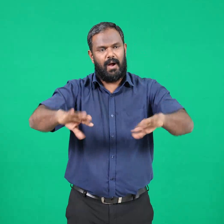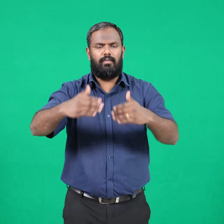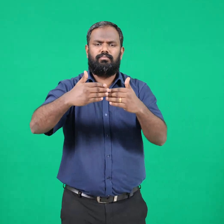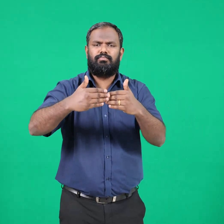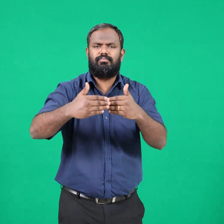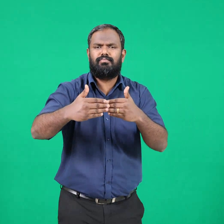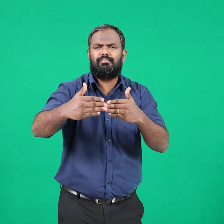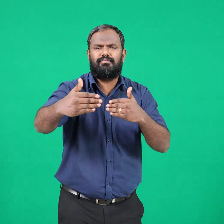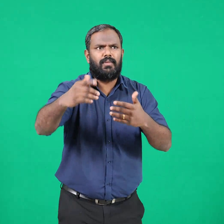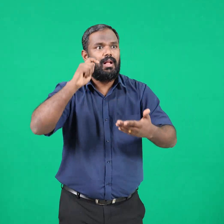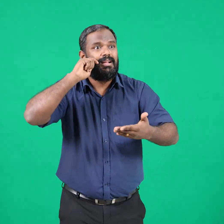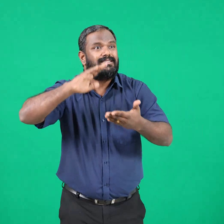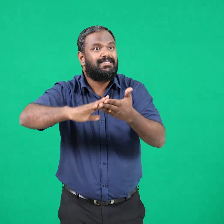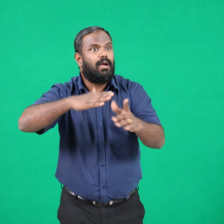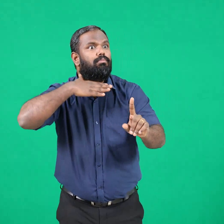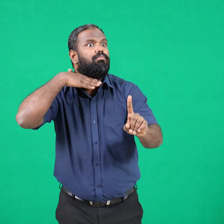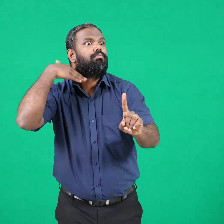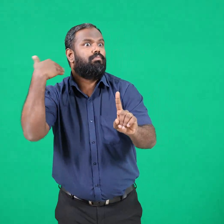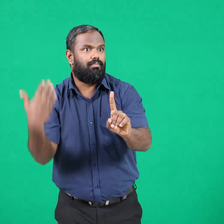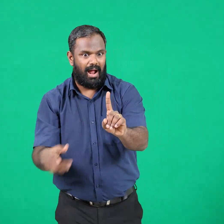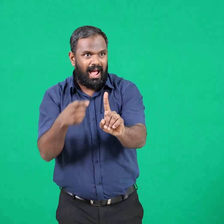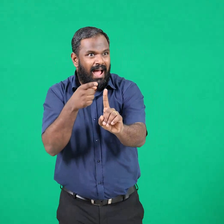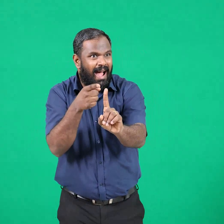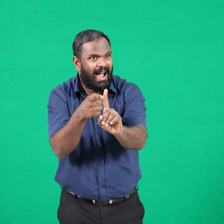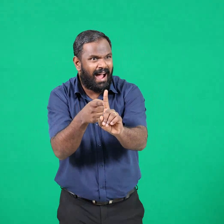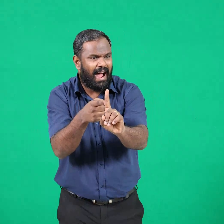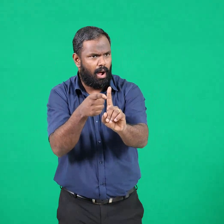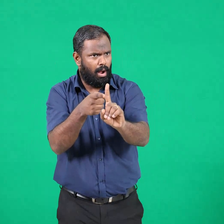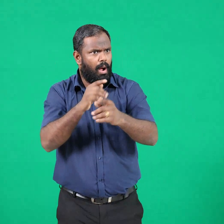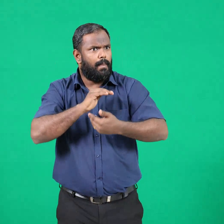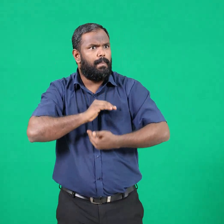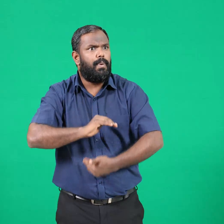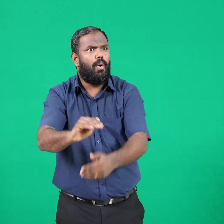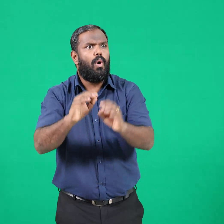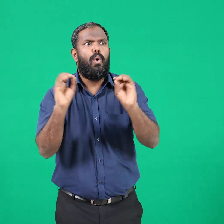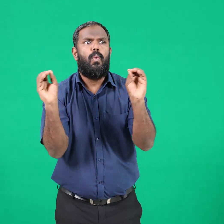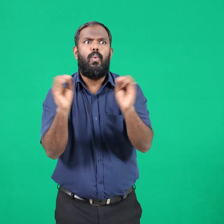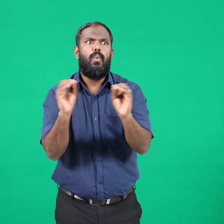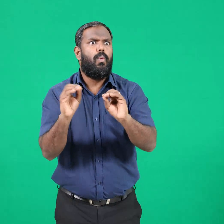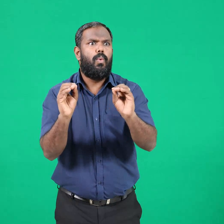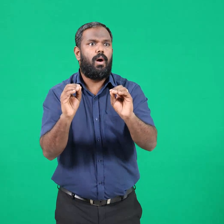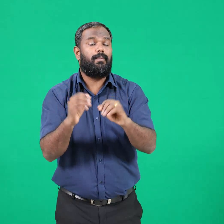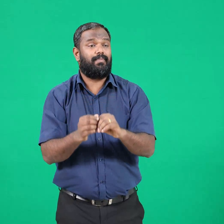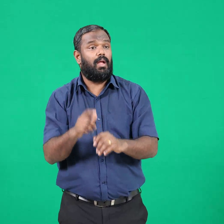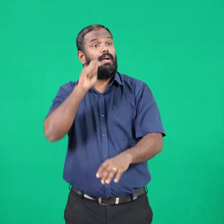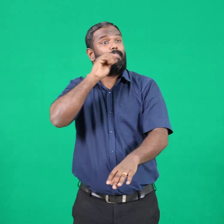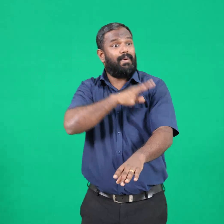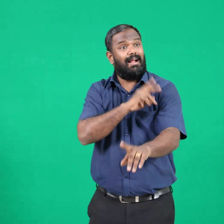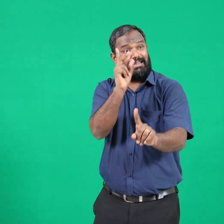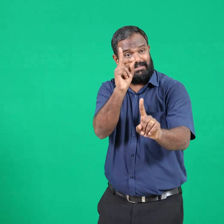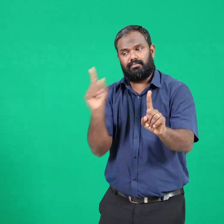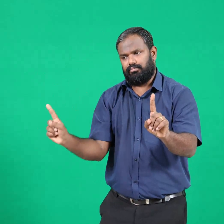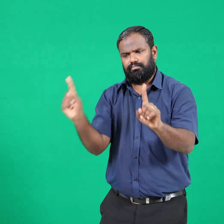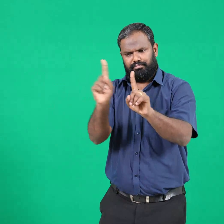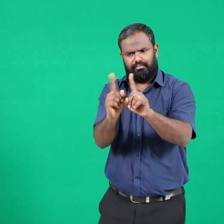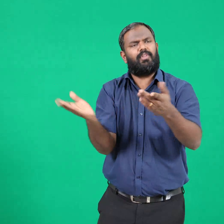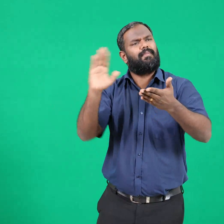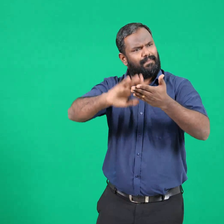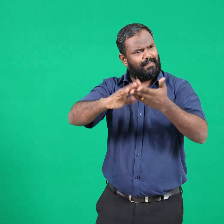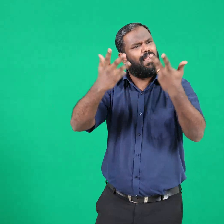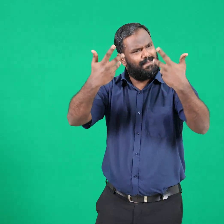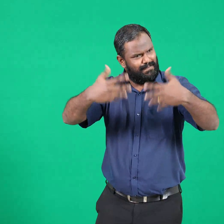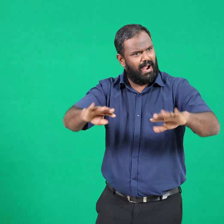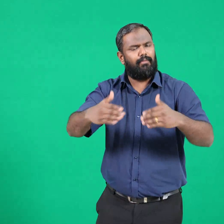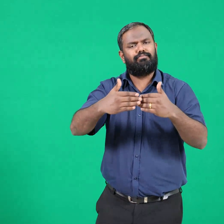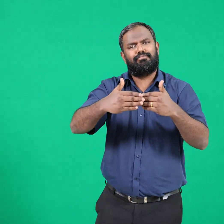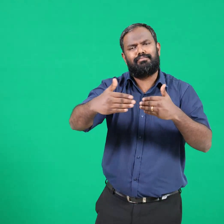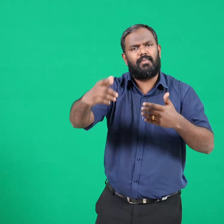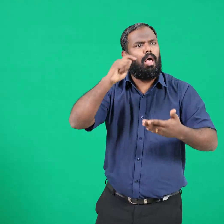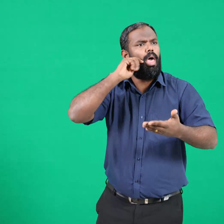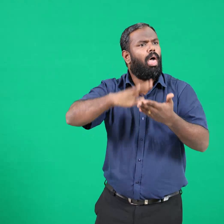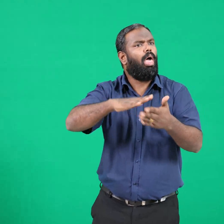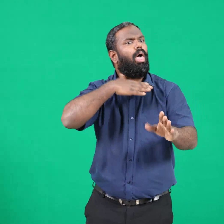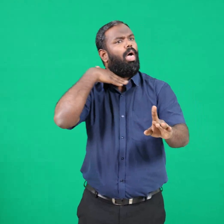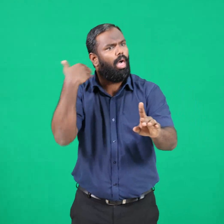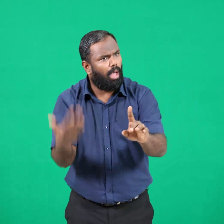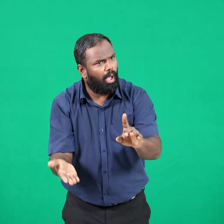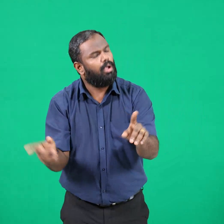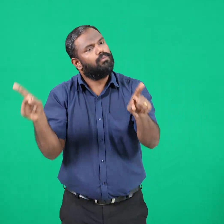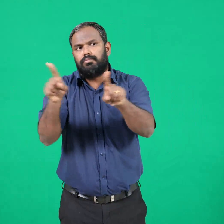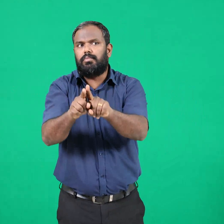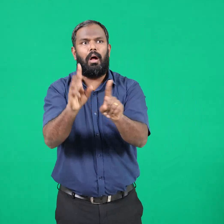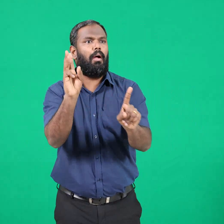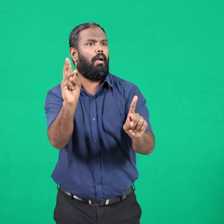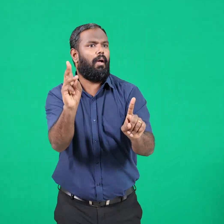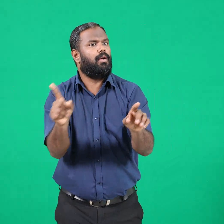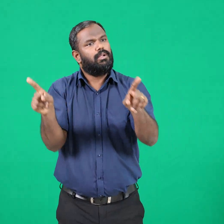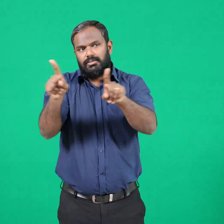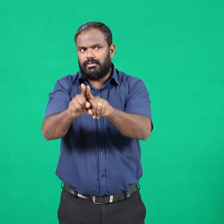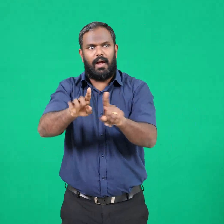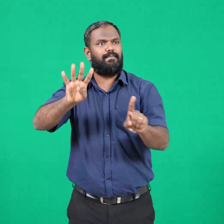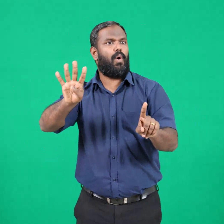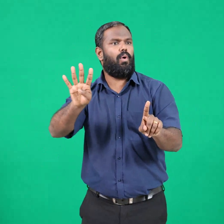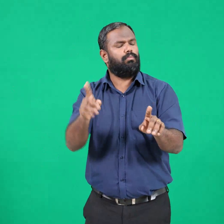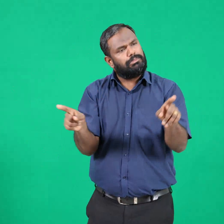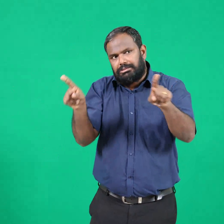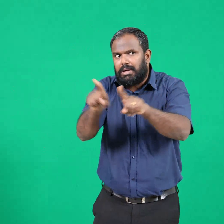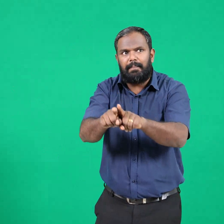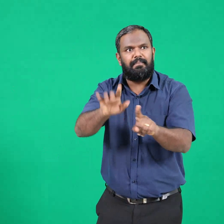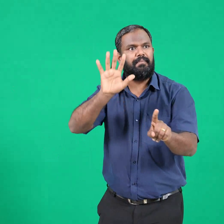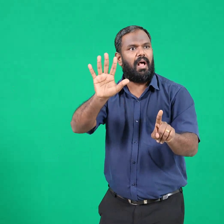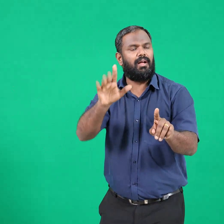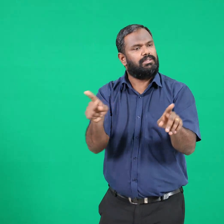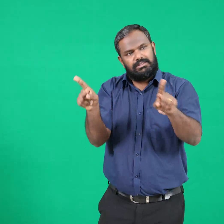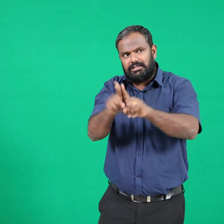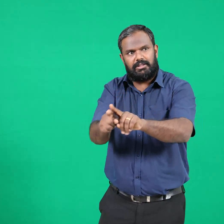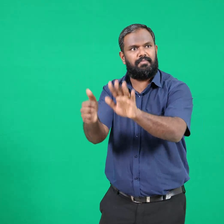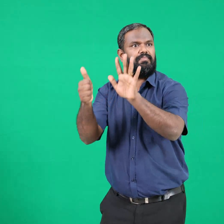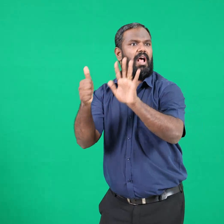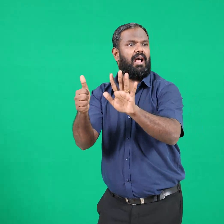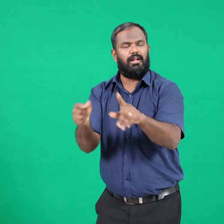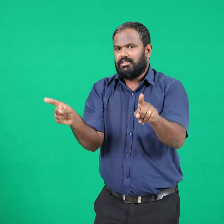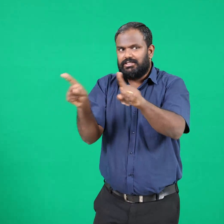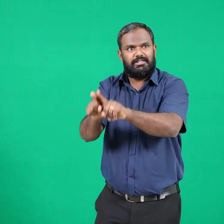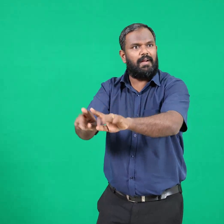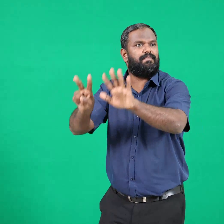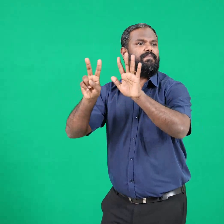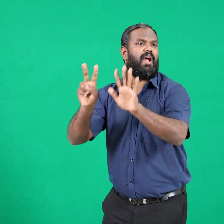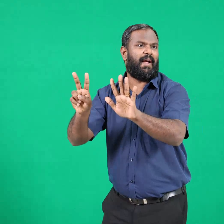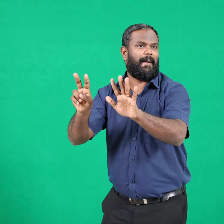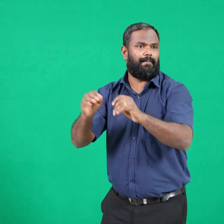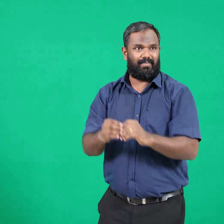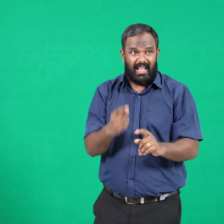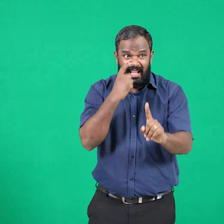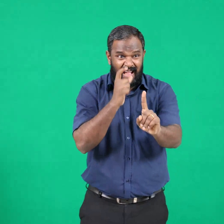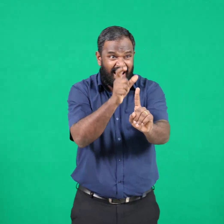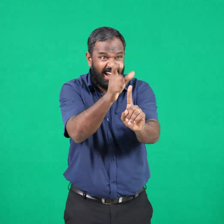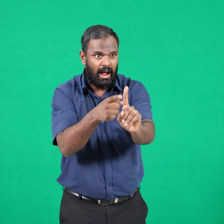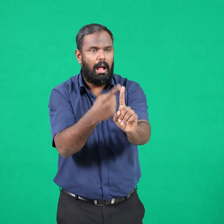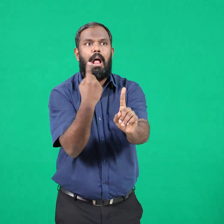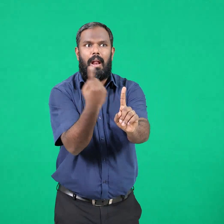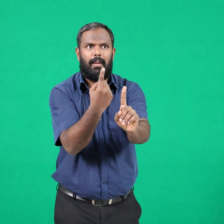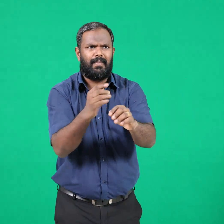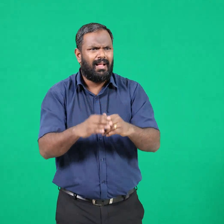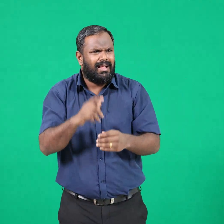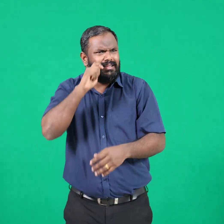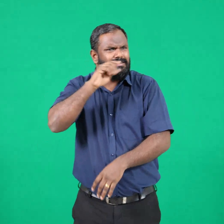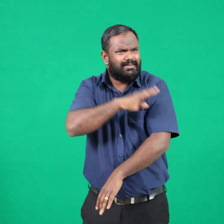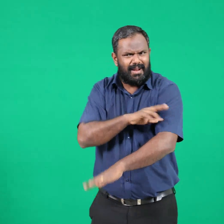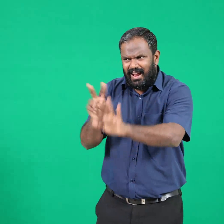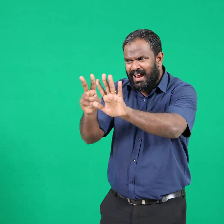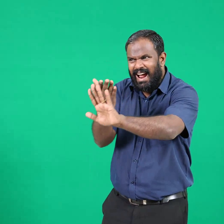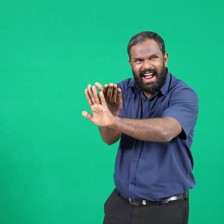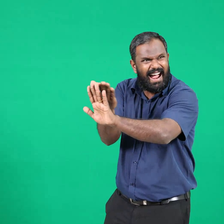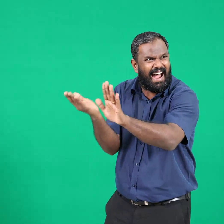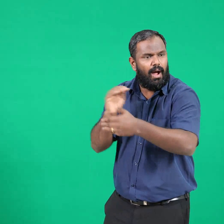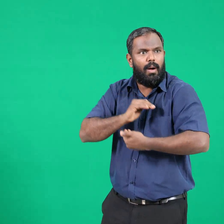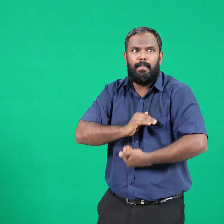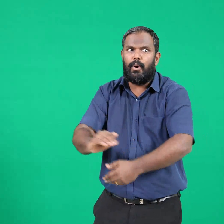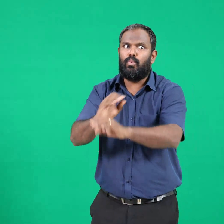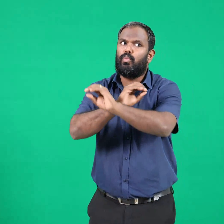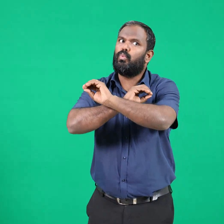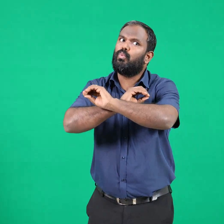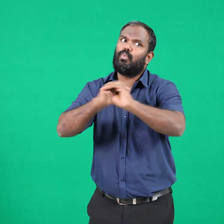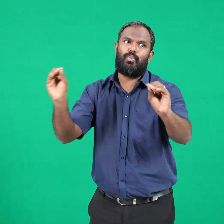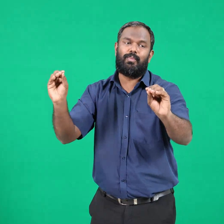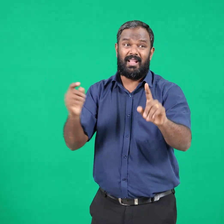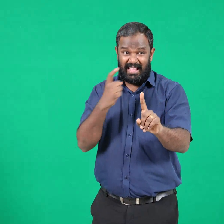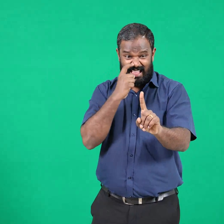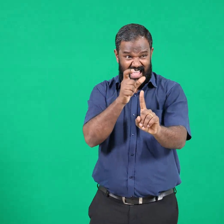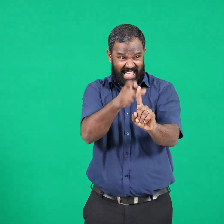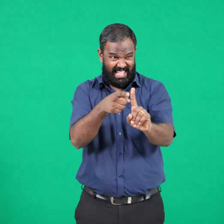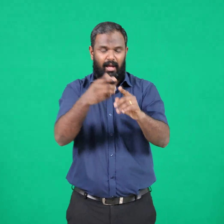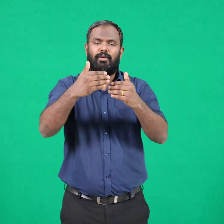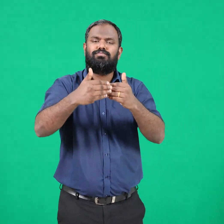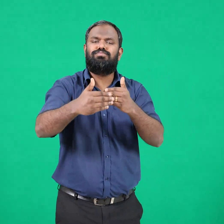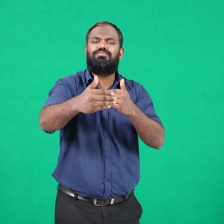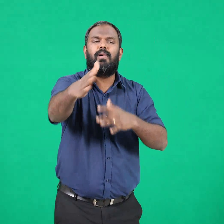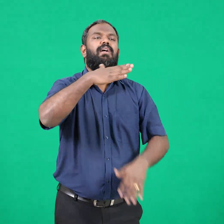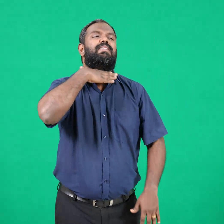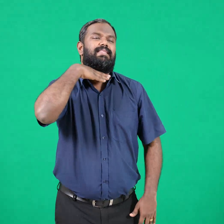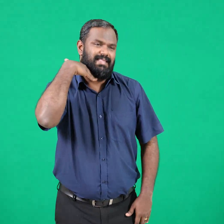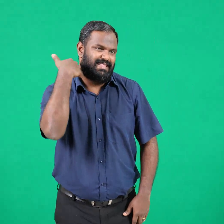Then the second and the third married the widow, and in the same way all seven died, leaving no children.